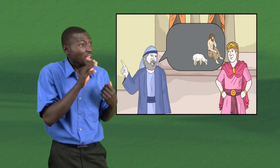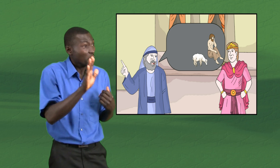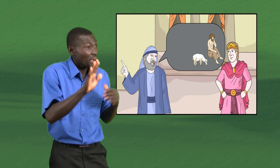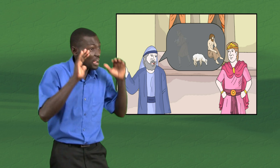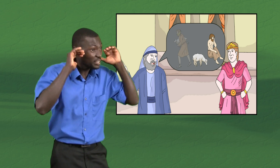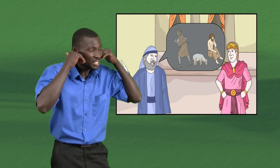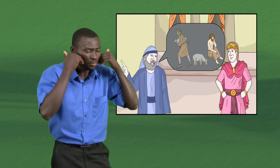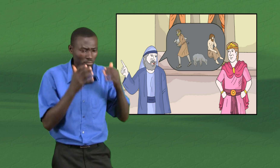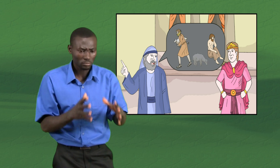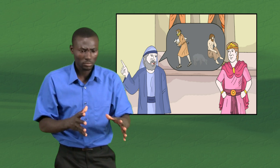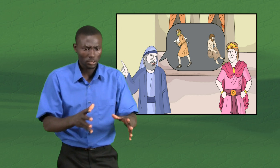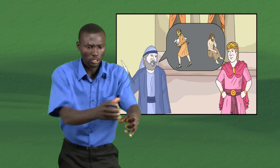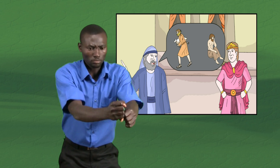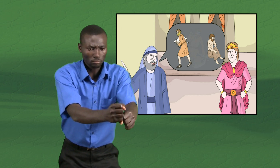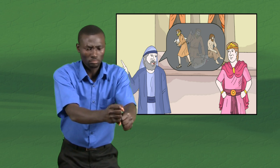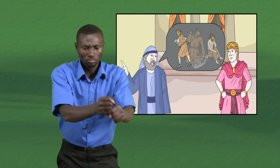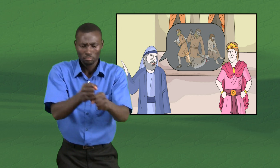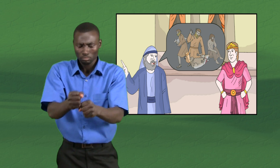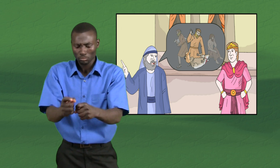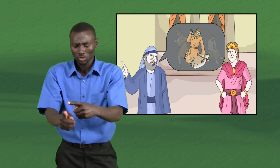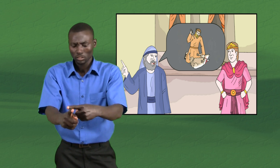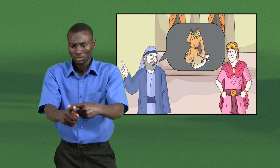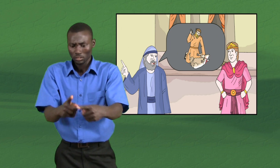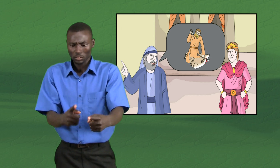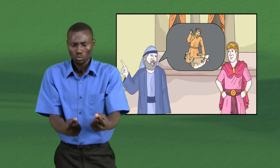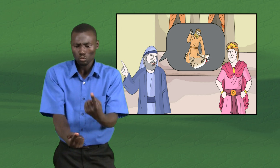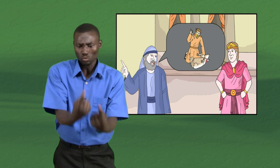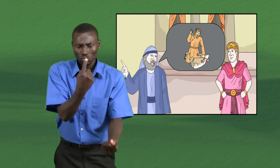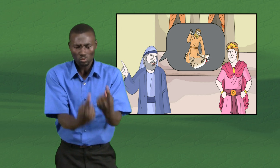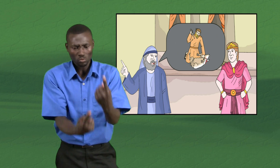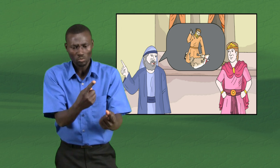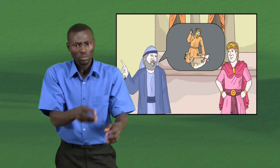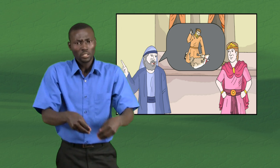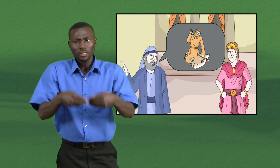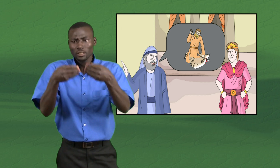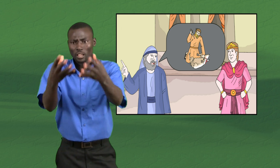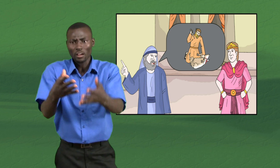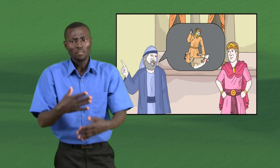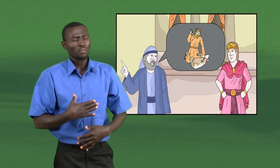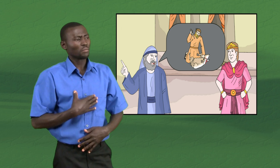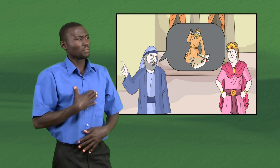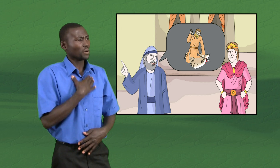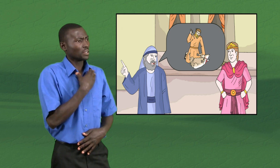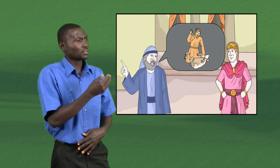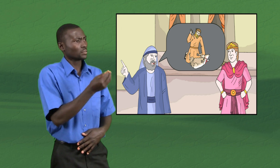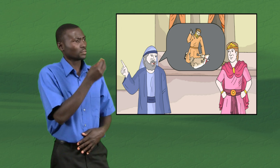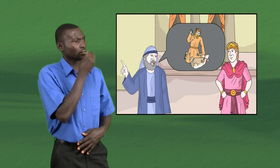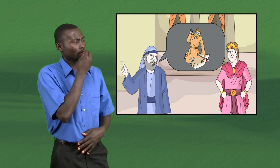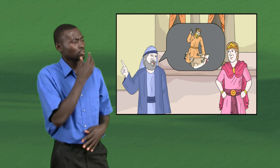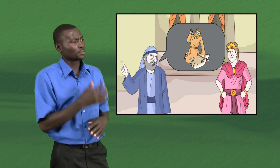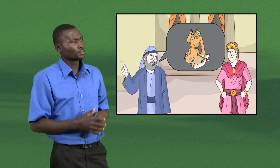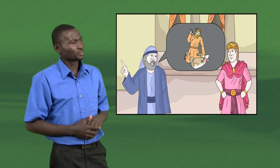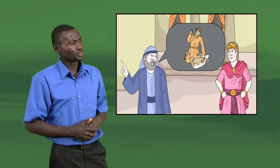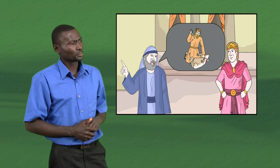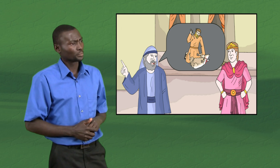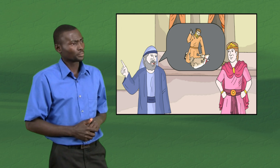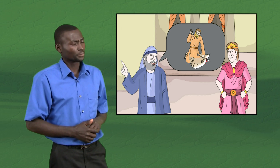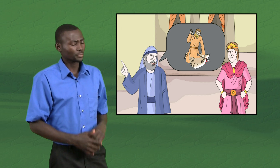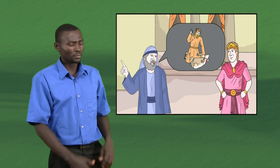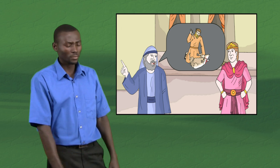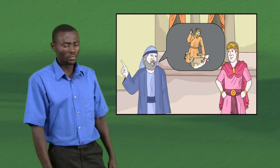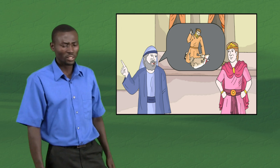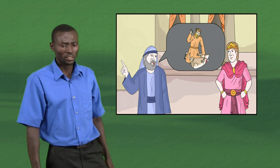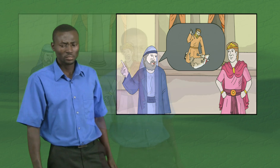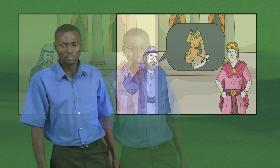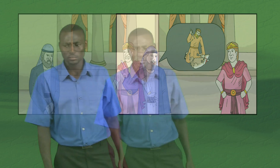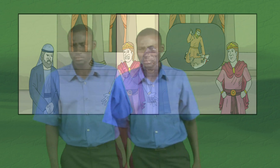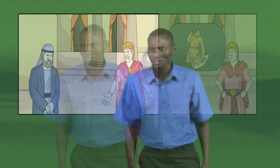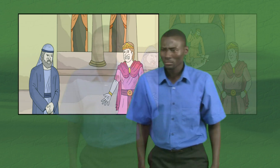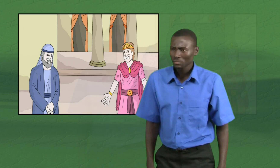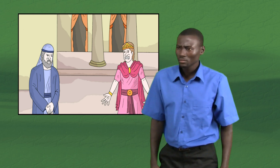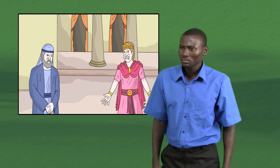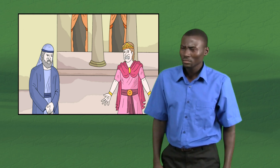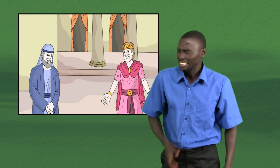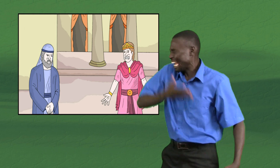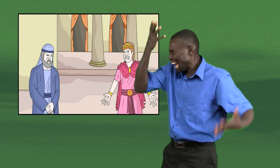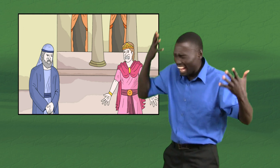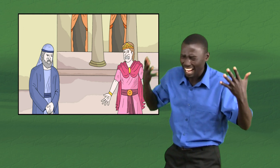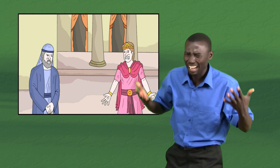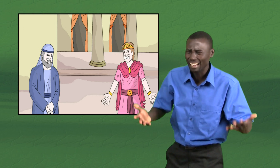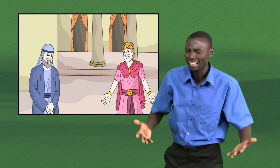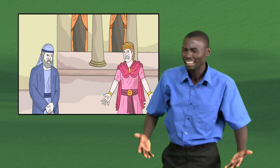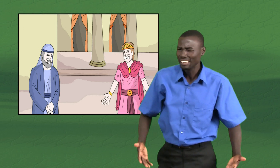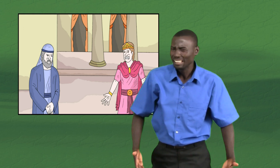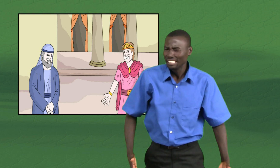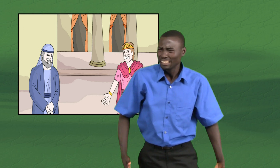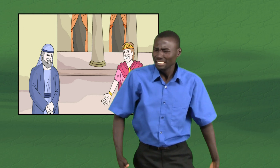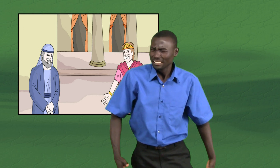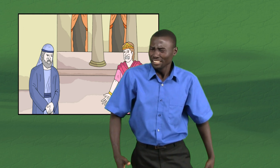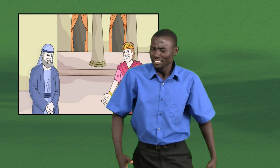Instead, he took the poor man’s lamb and prepared it for his guest.”